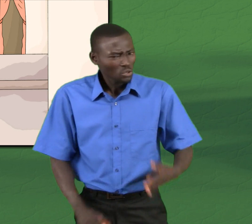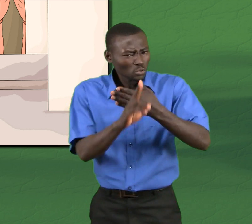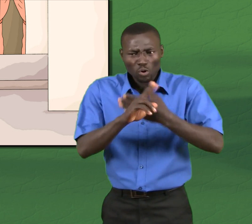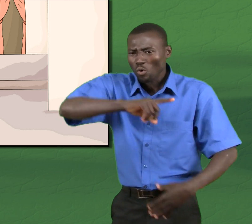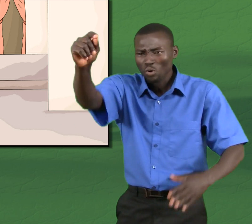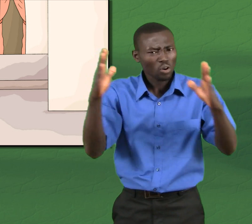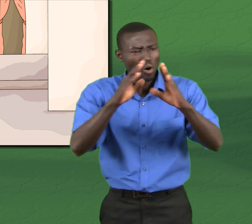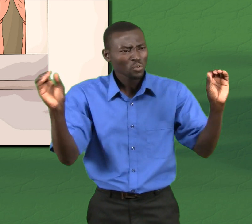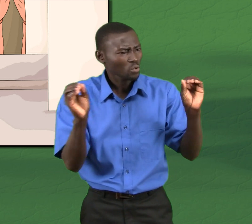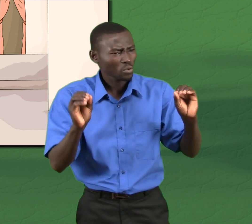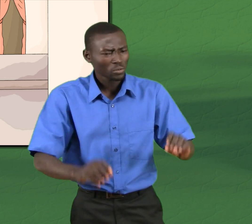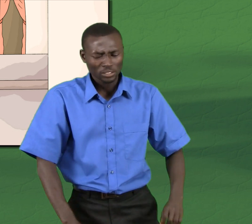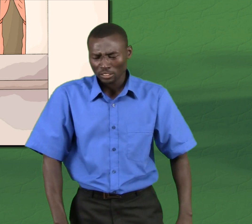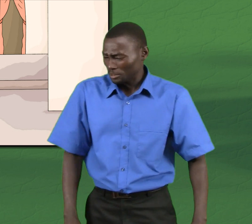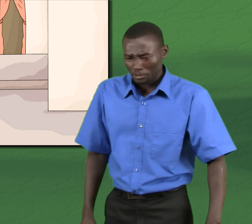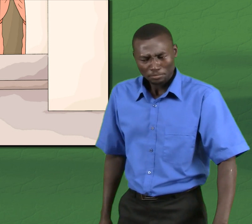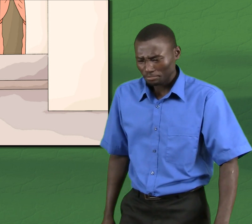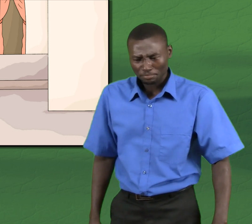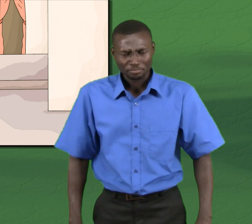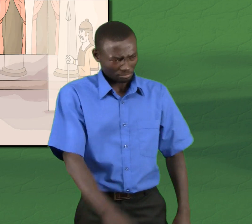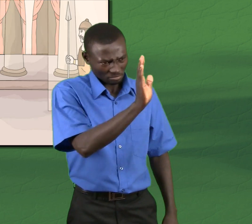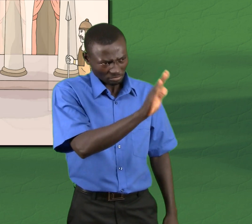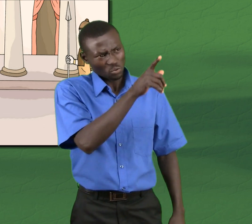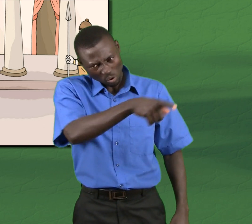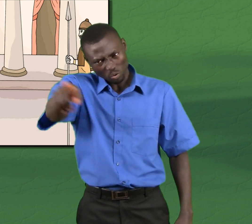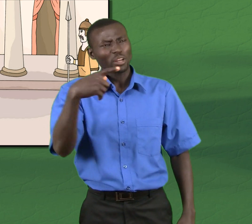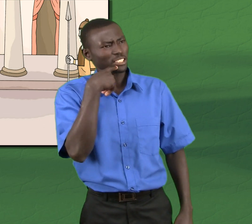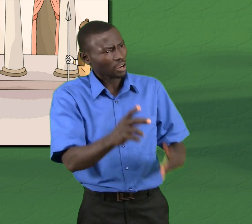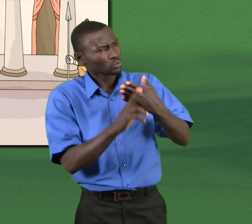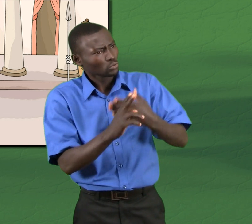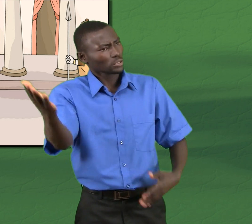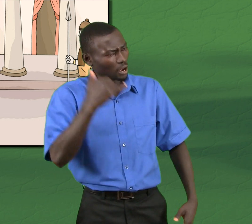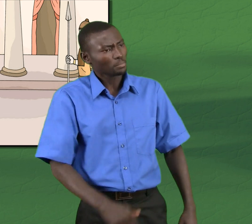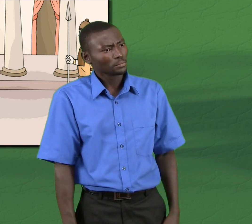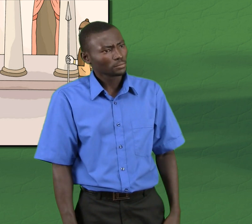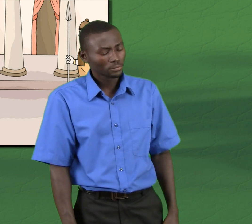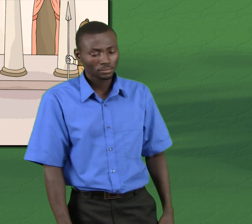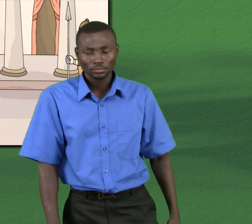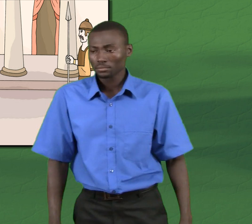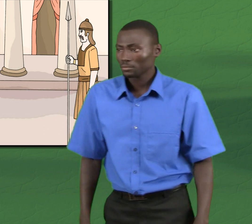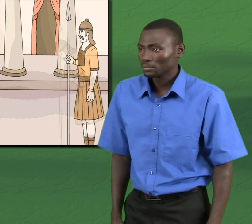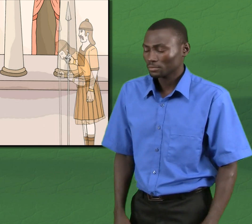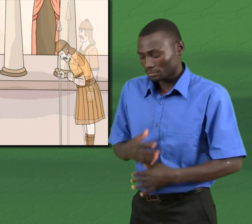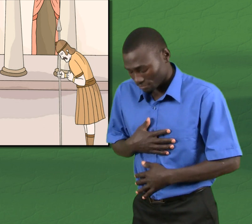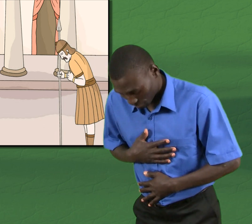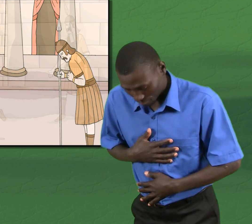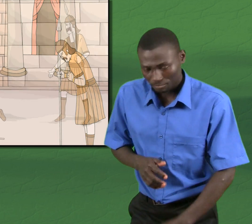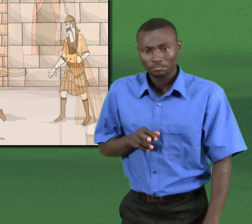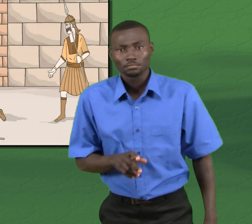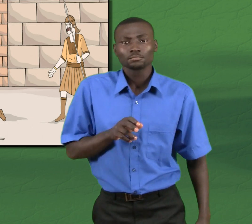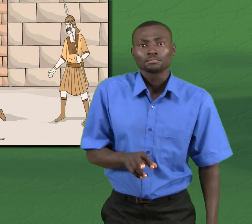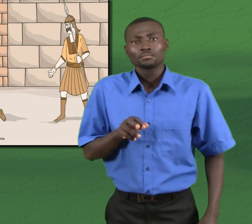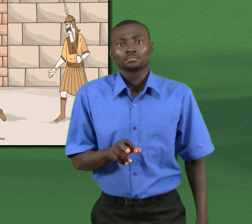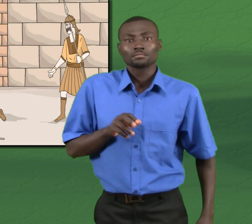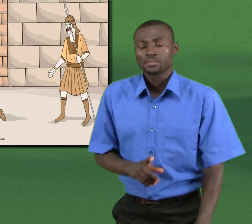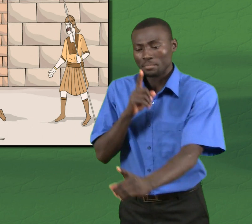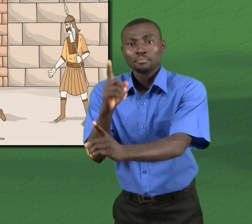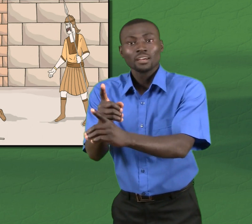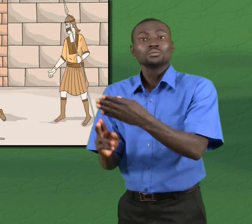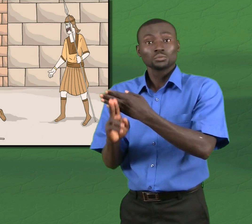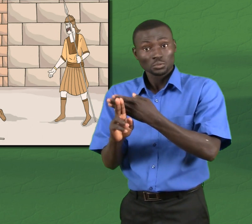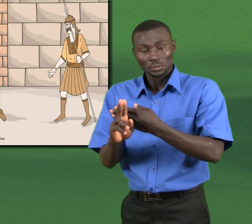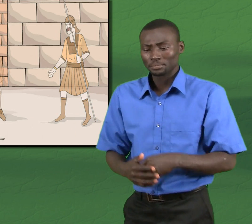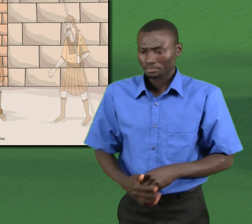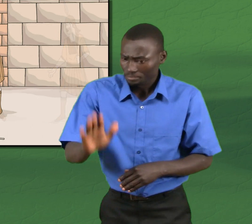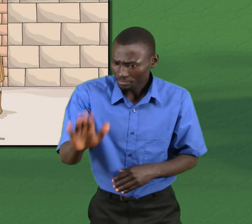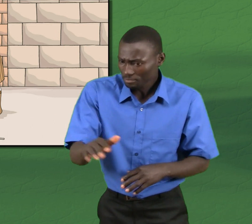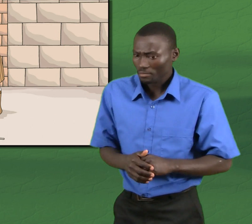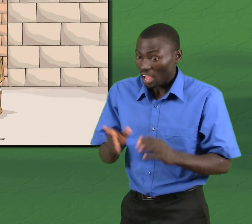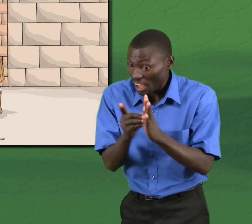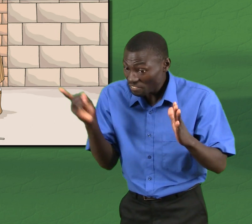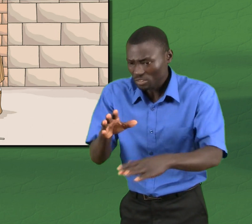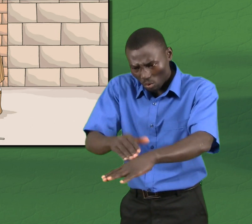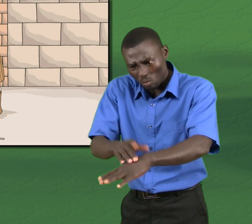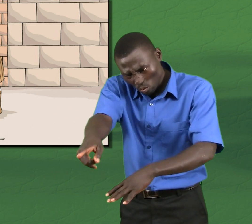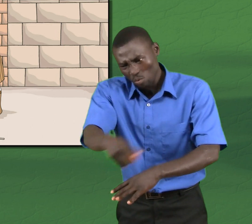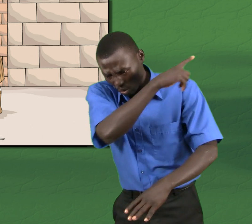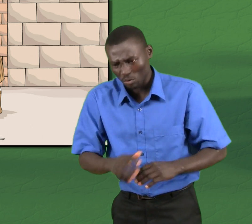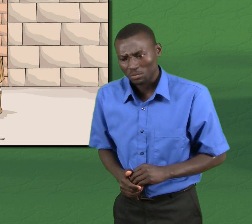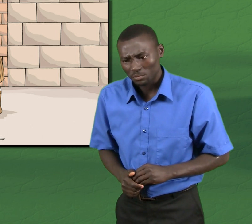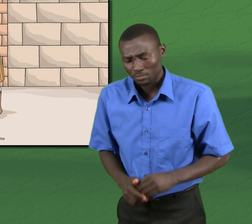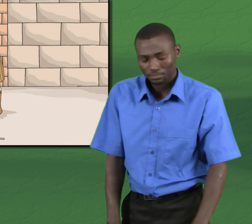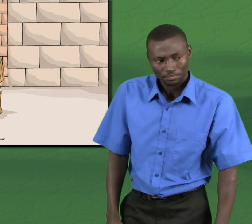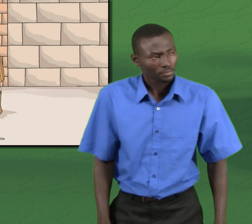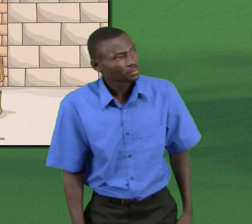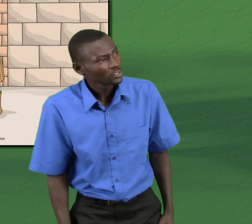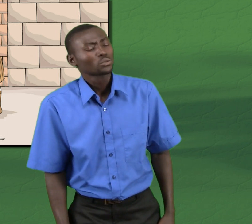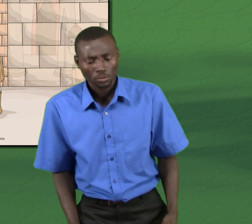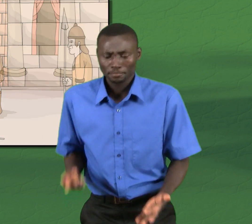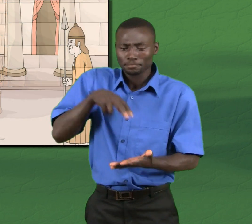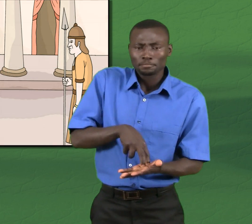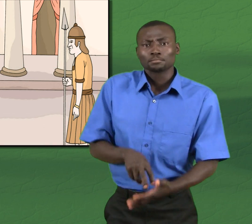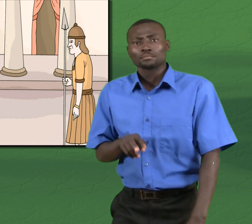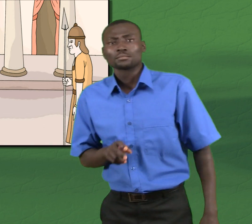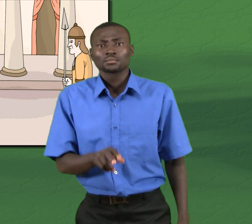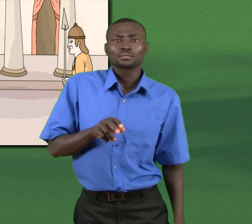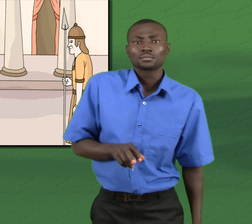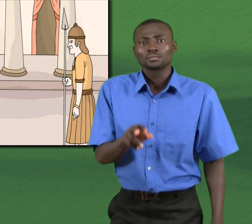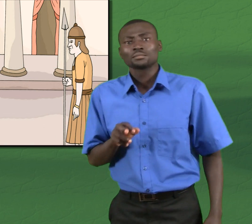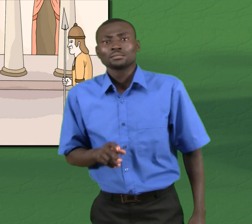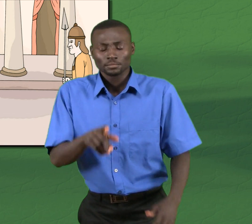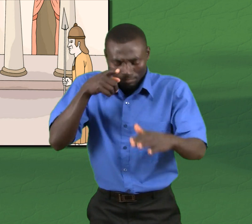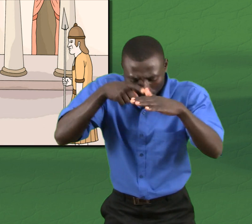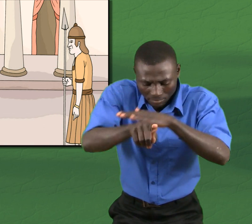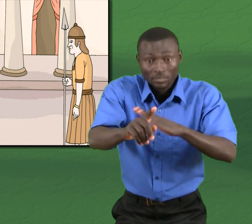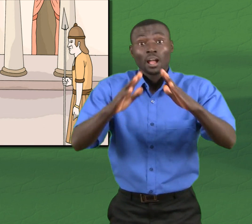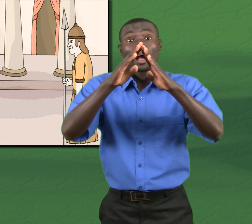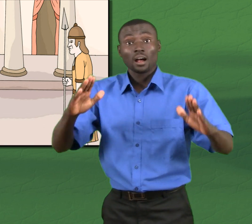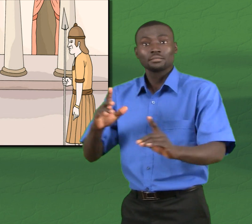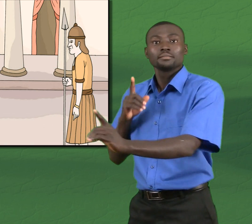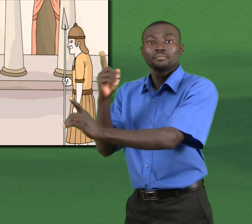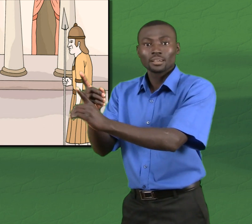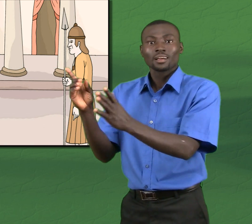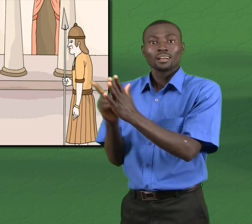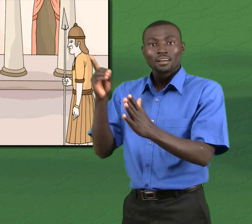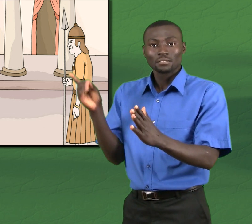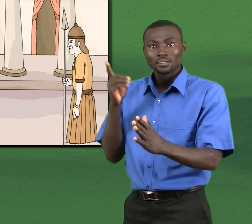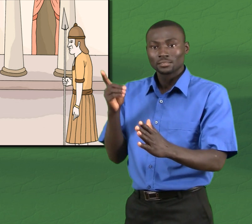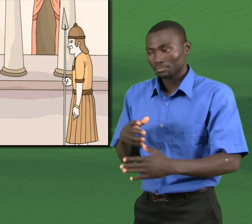“Haven’t you just arrived from a journey?”